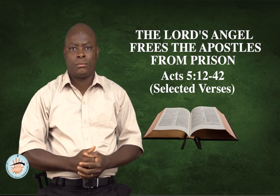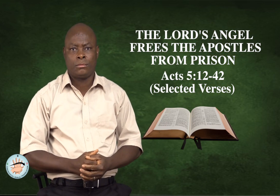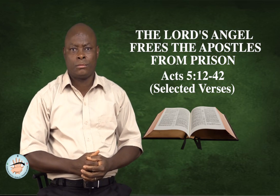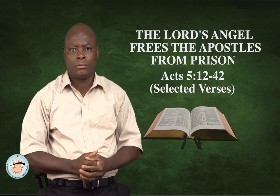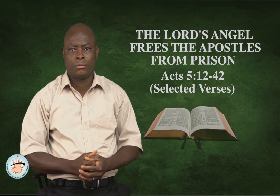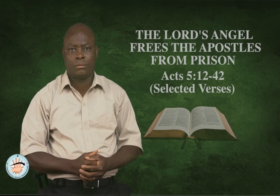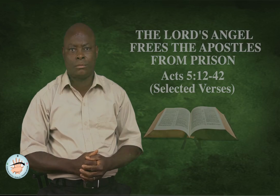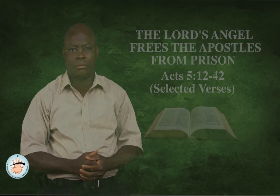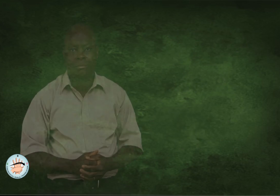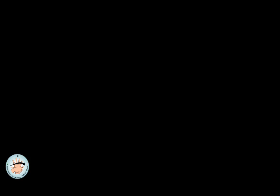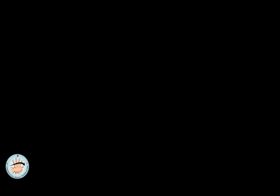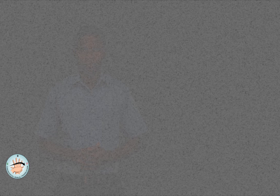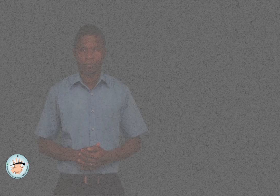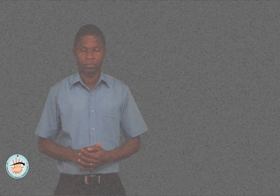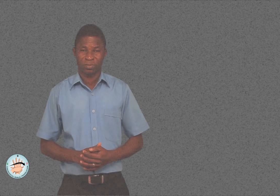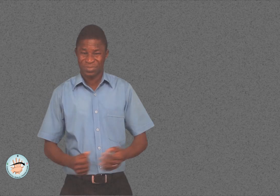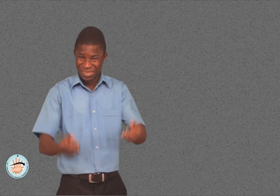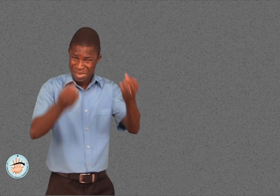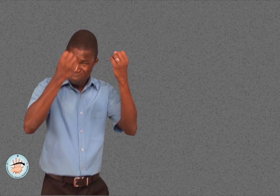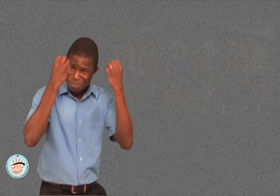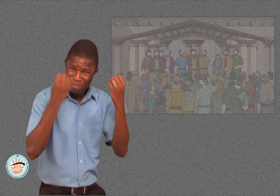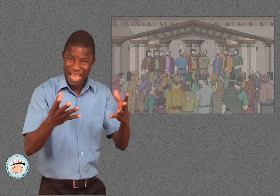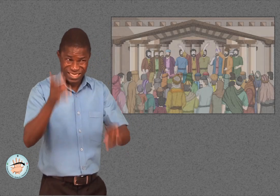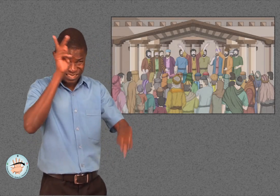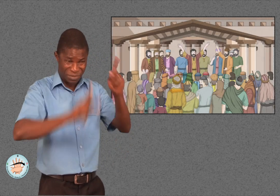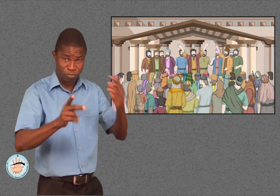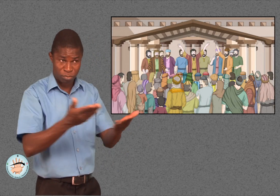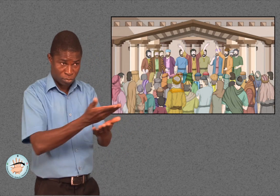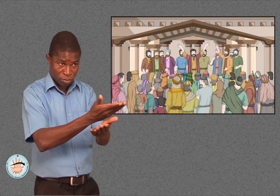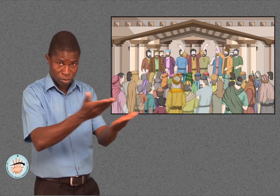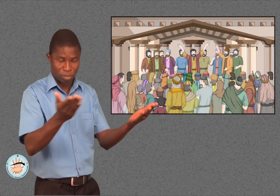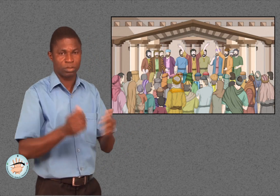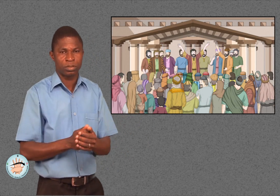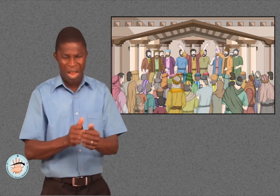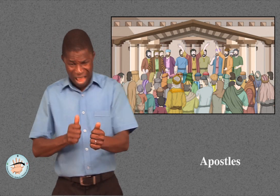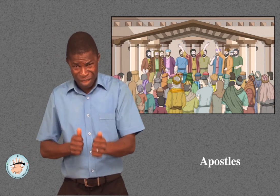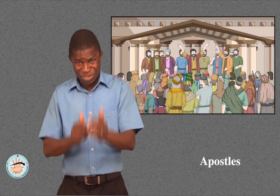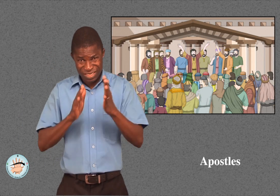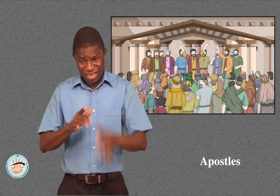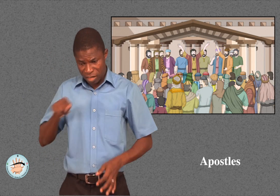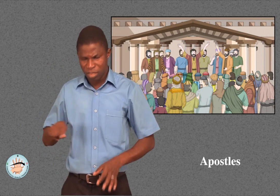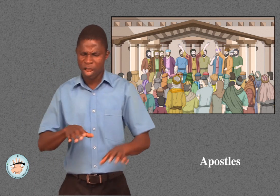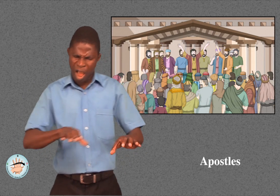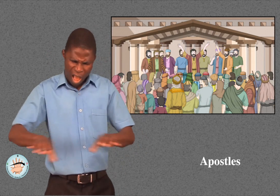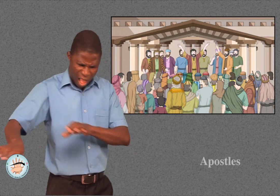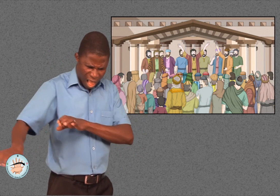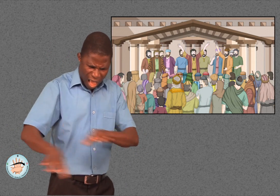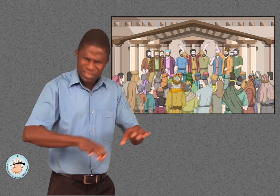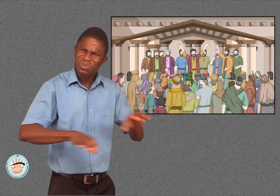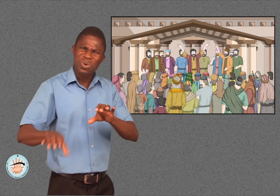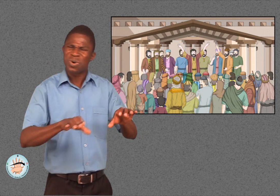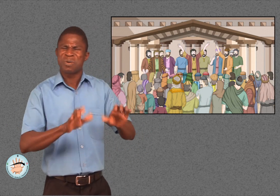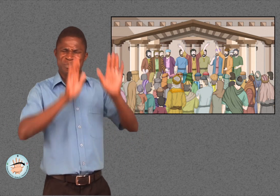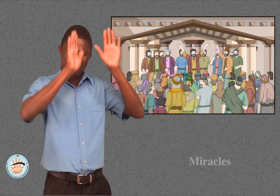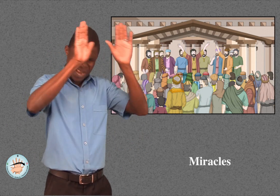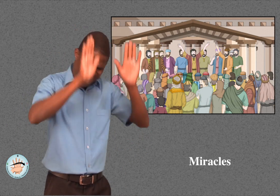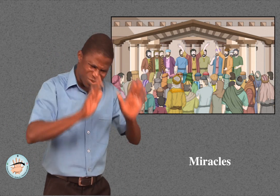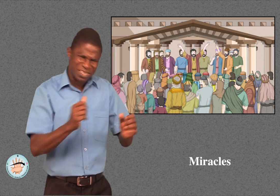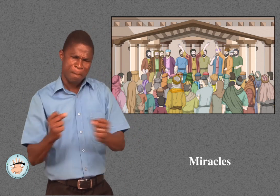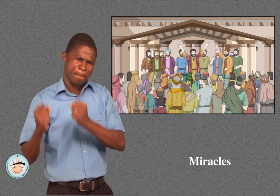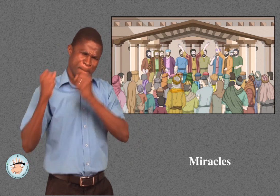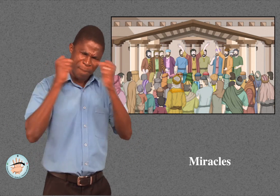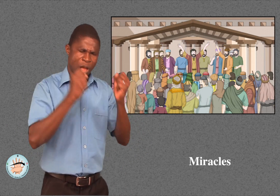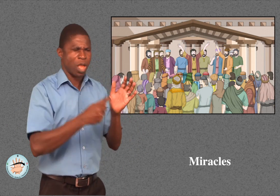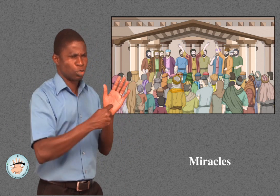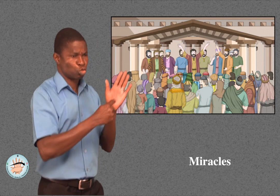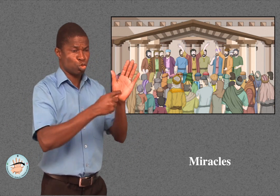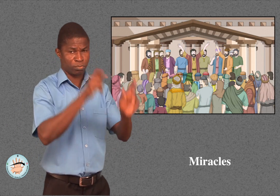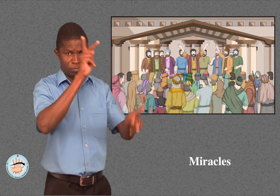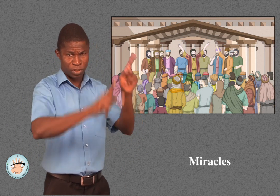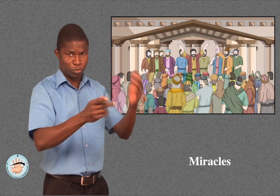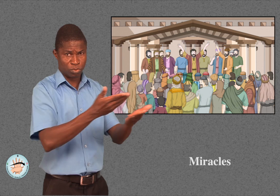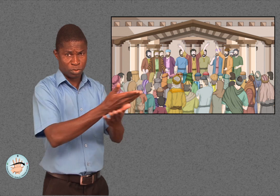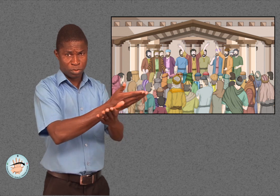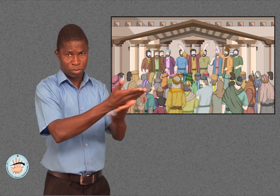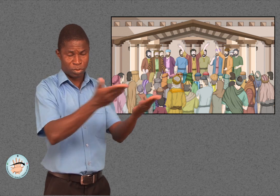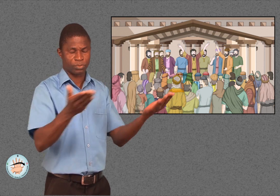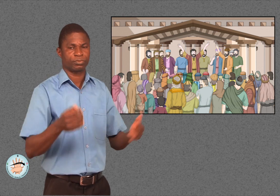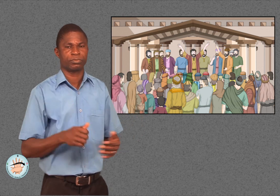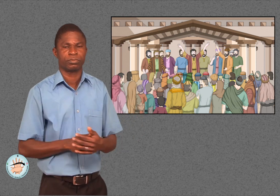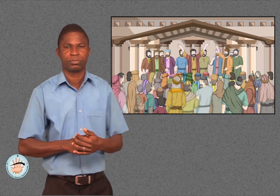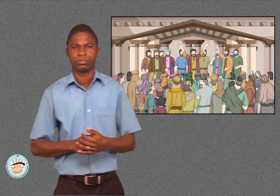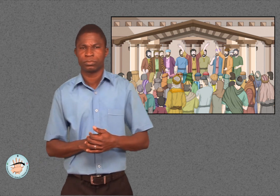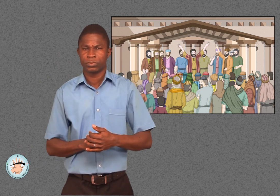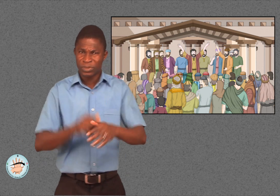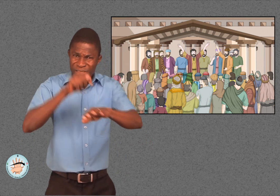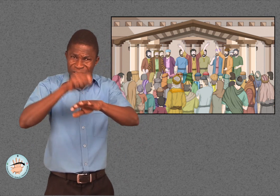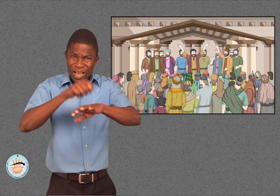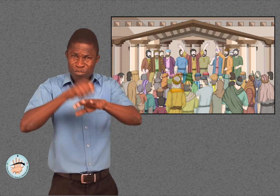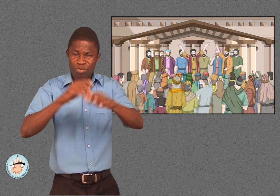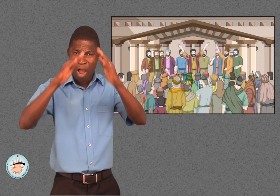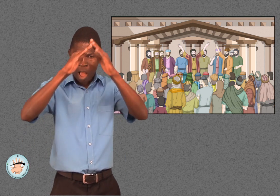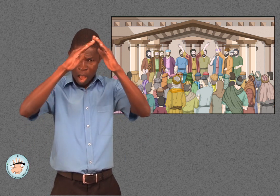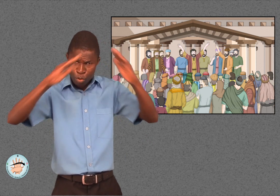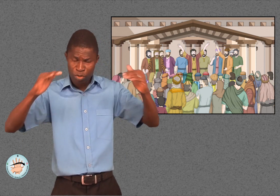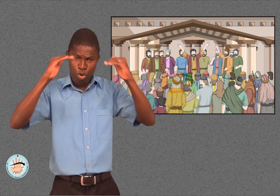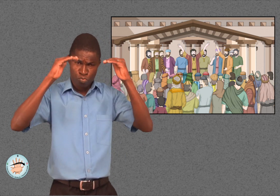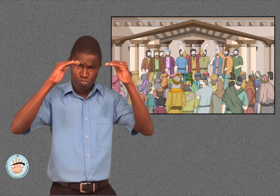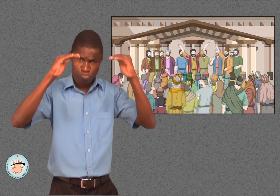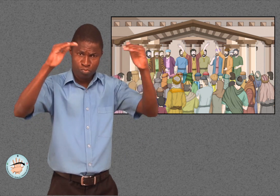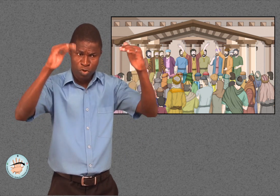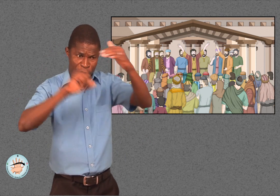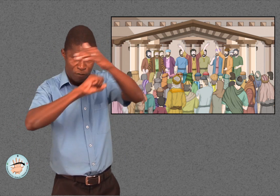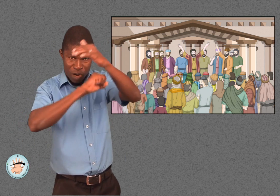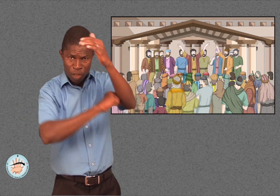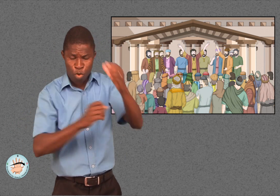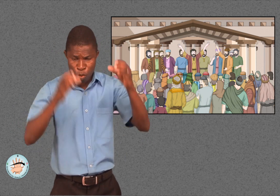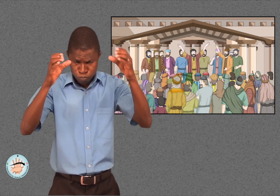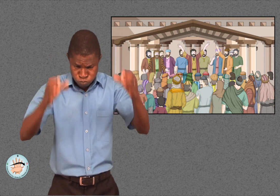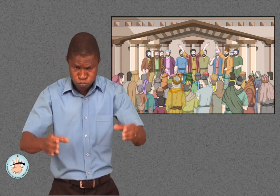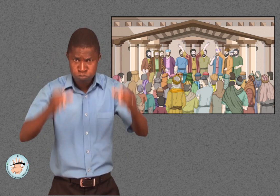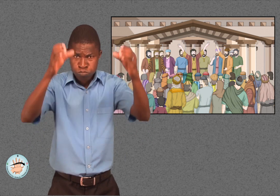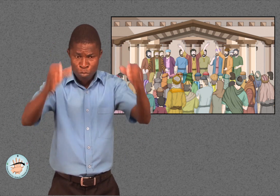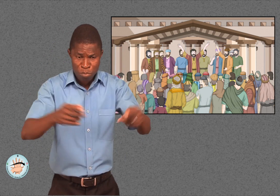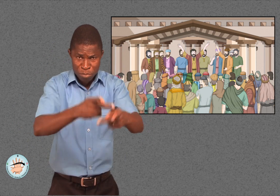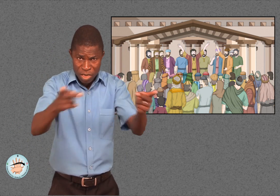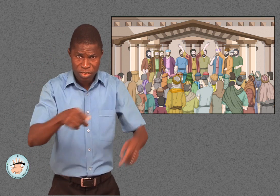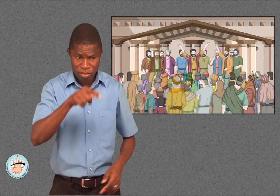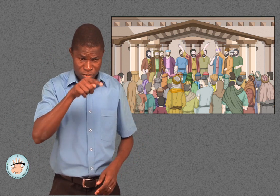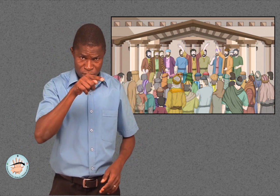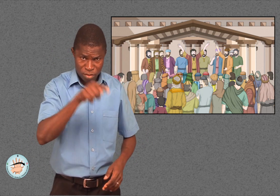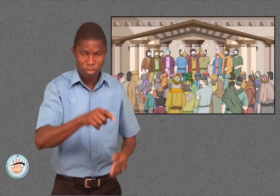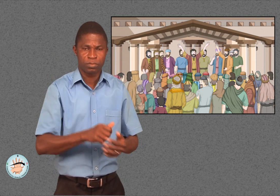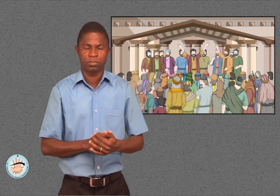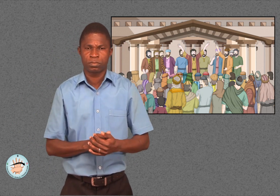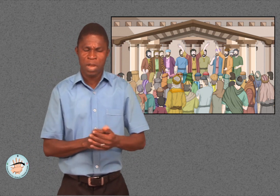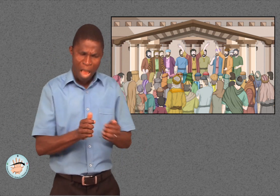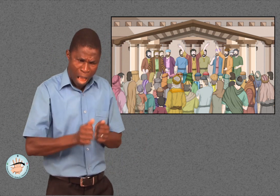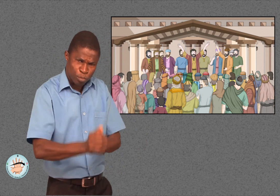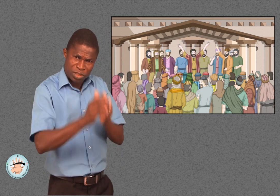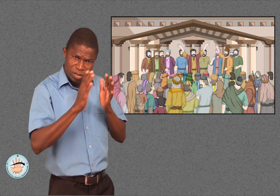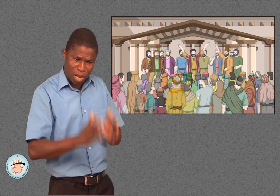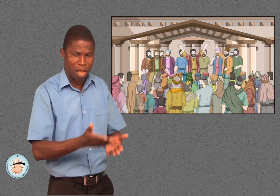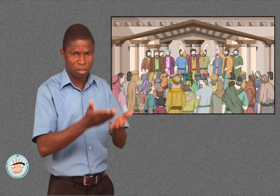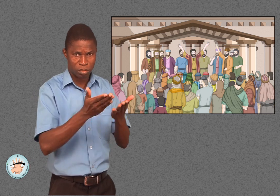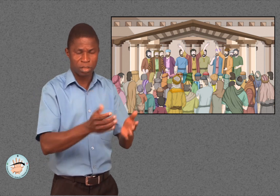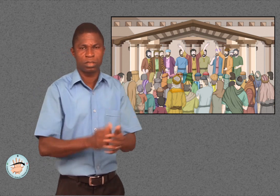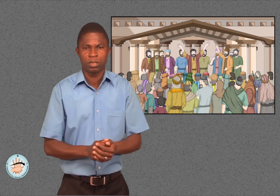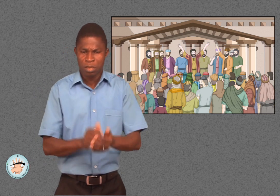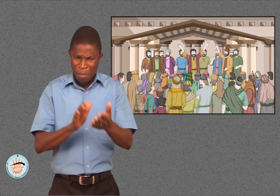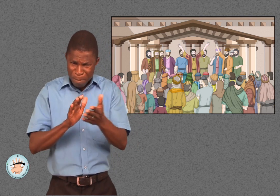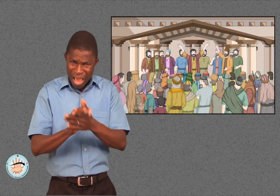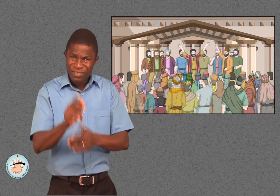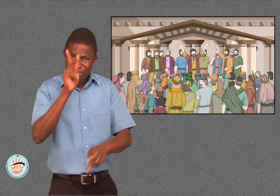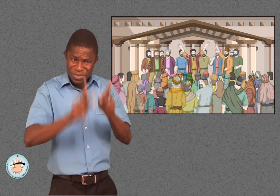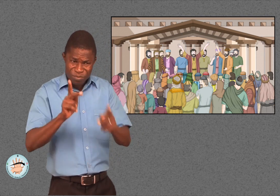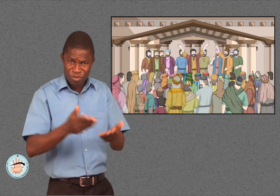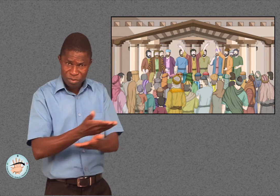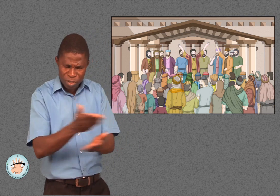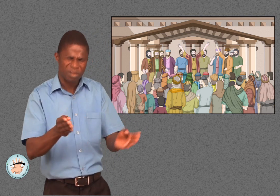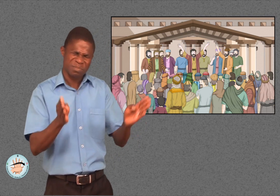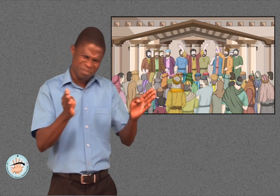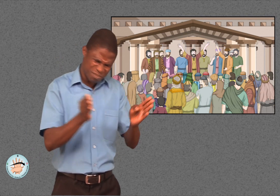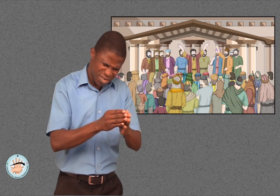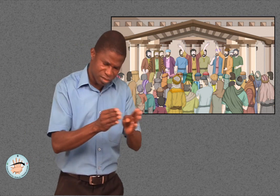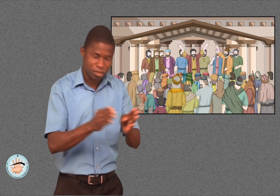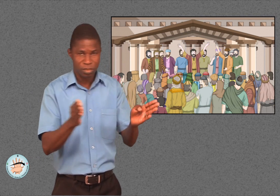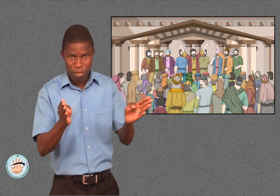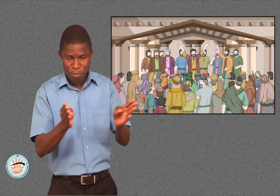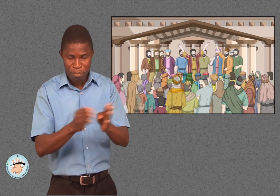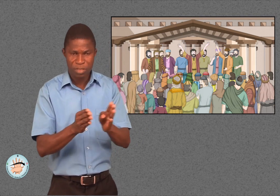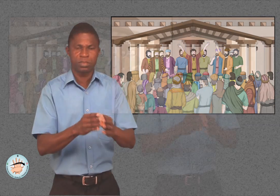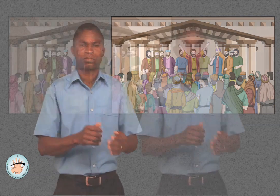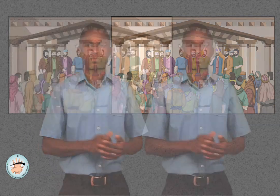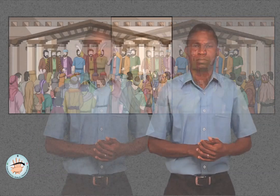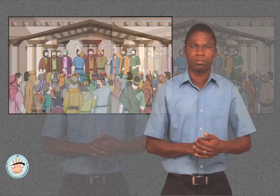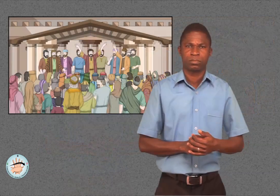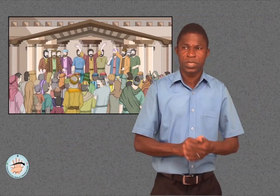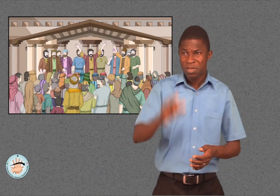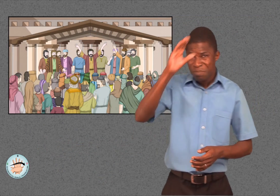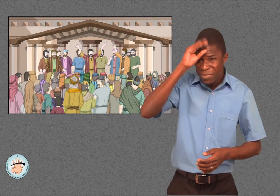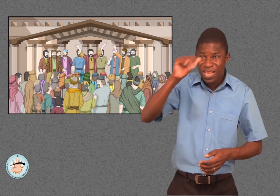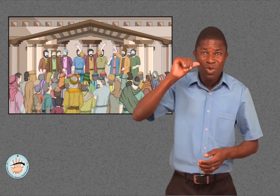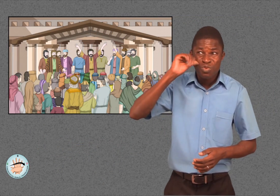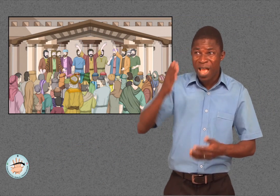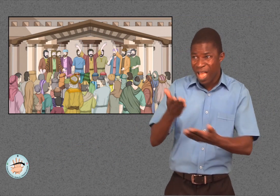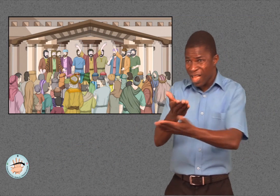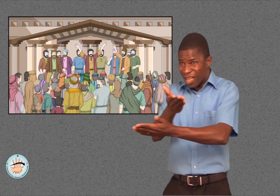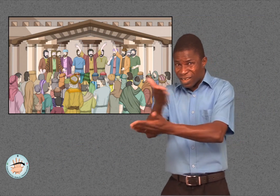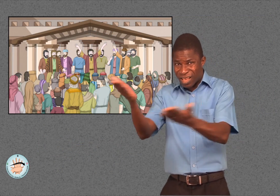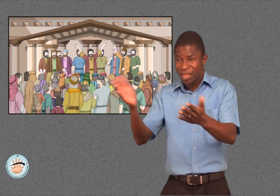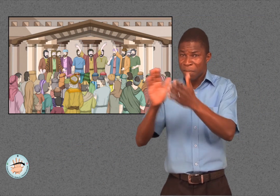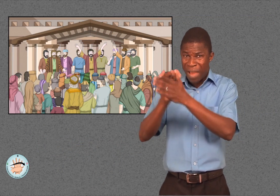The apostles performed many signs and wonders among the people, and with one accord the believers gathered together in Solomon’s Colonnade.